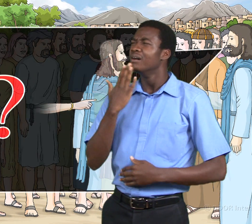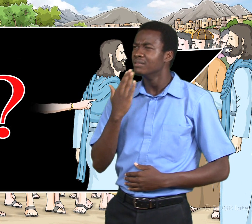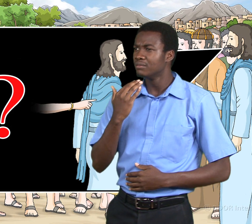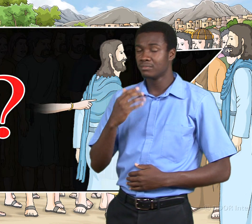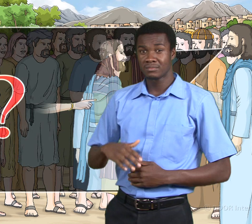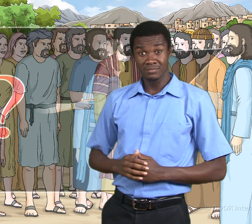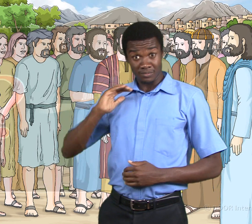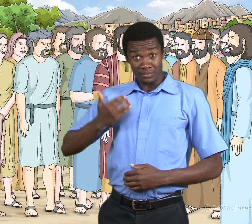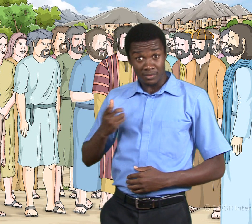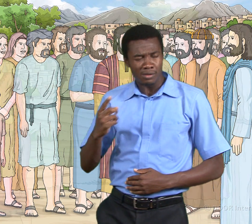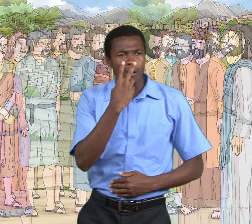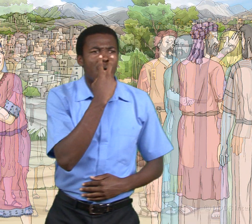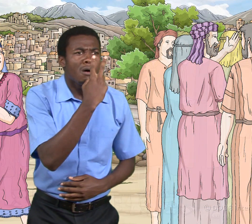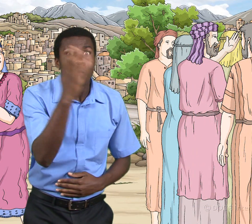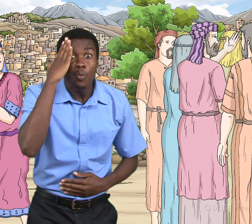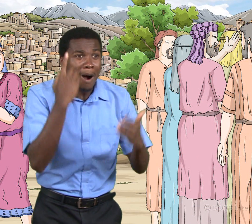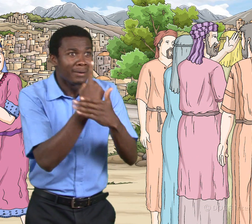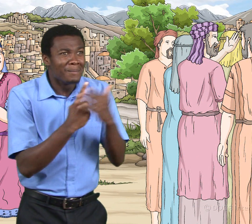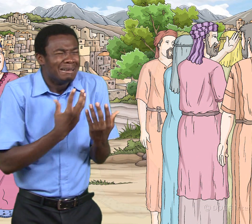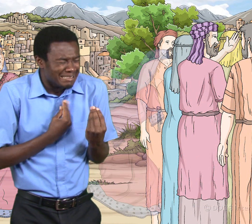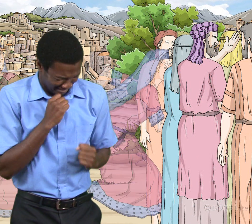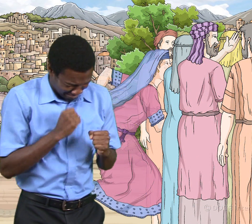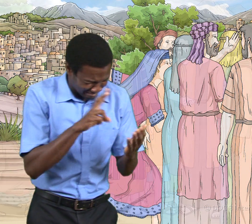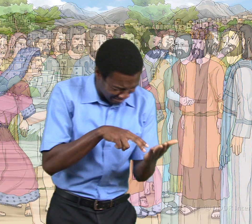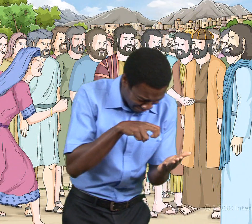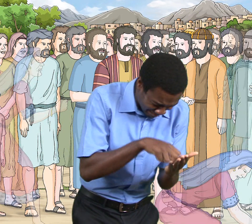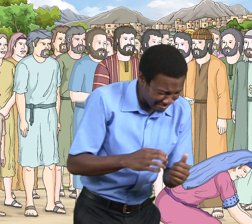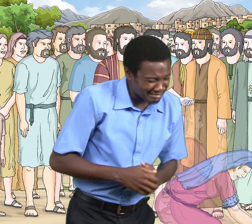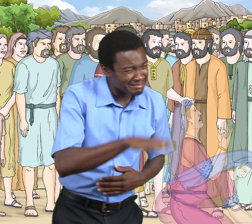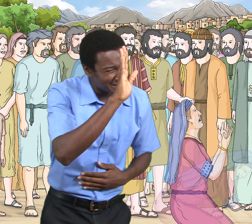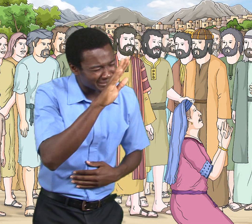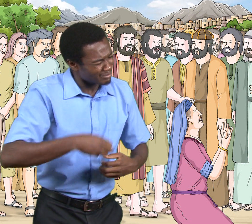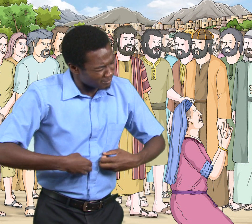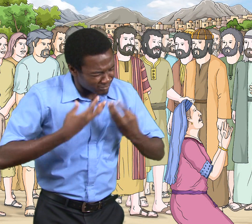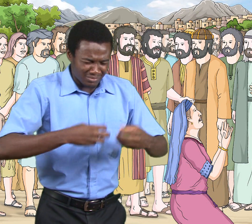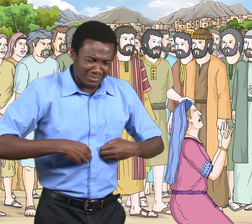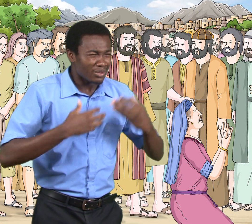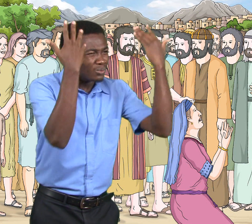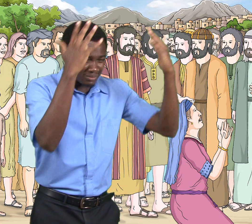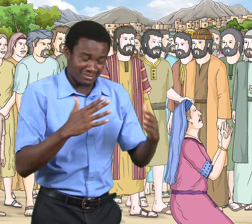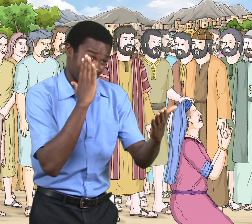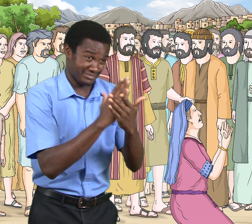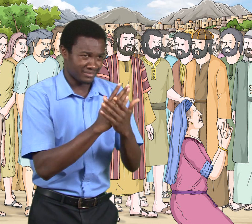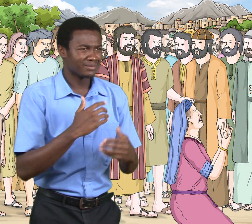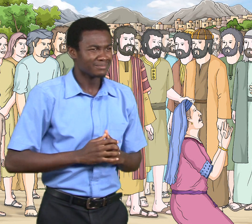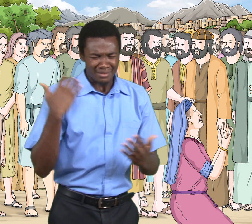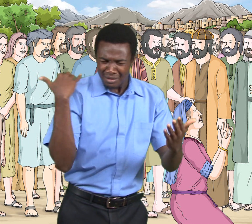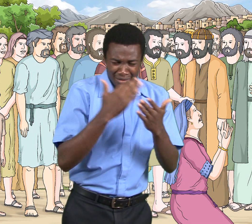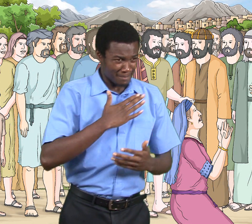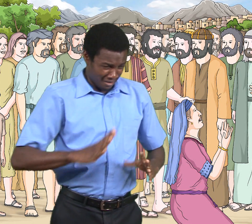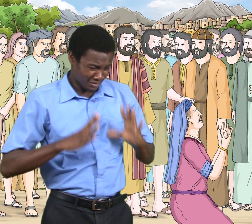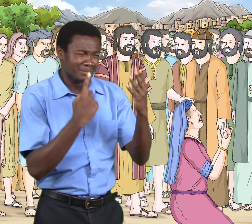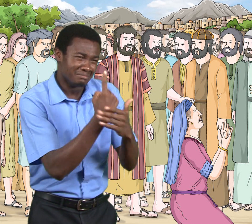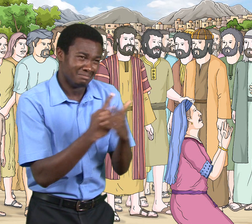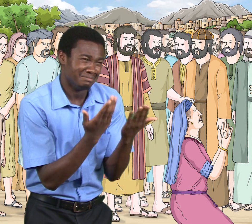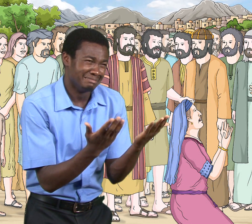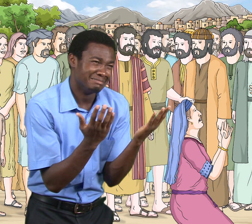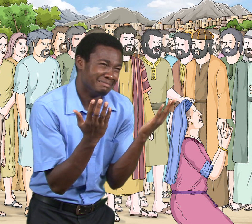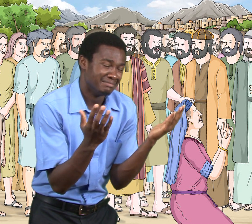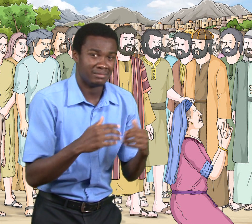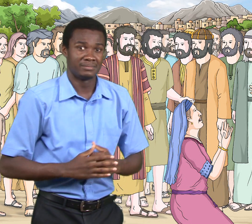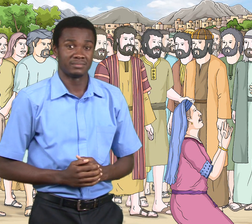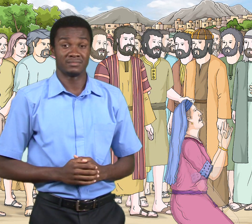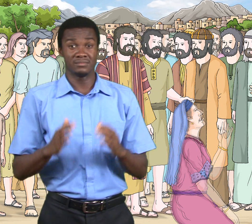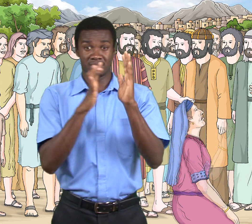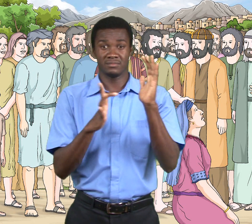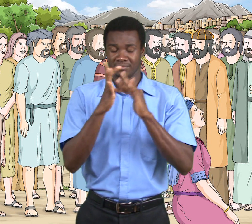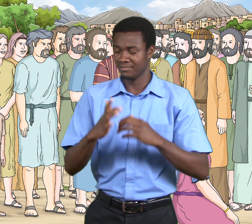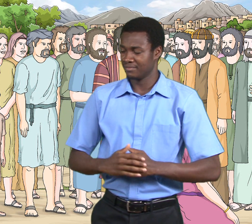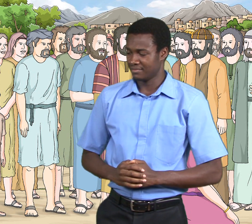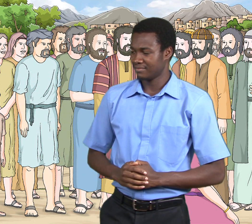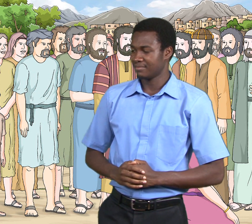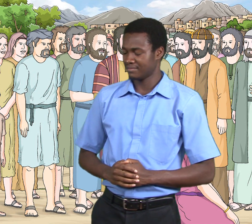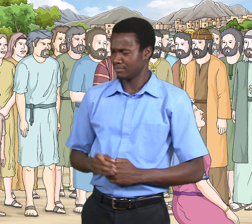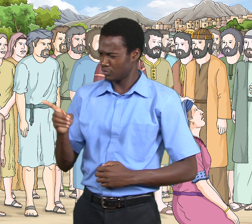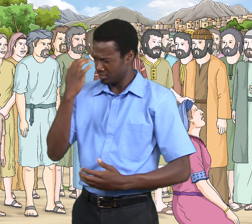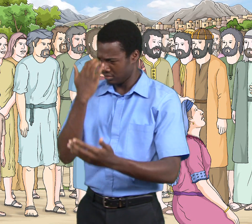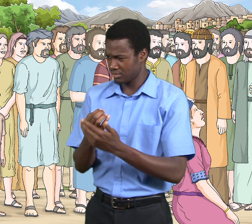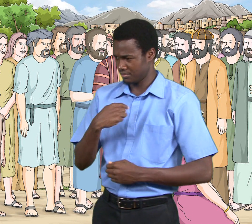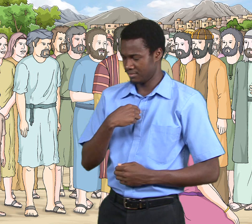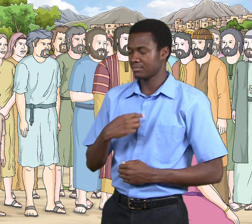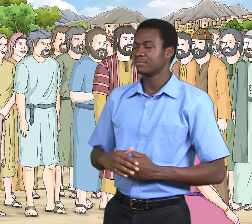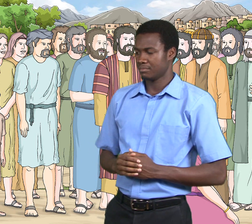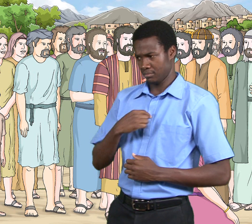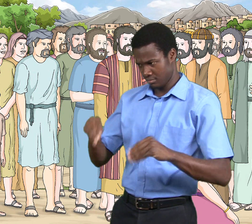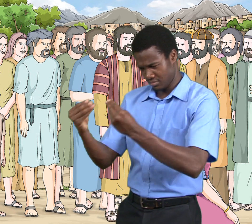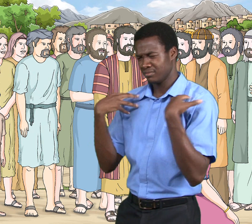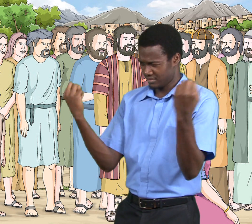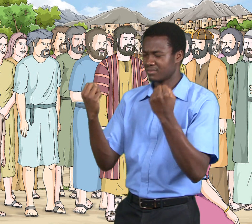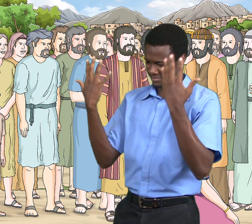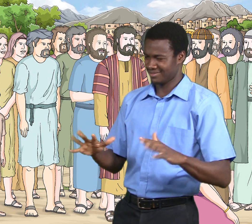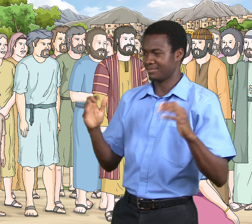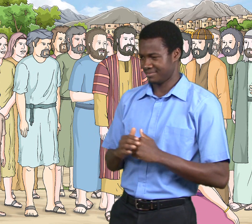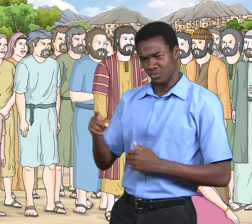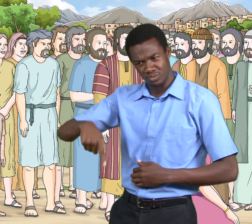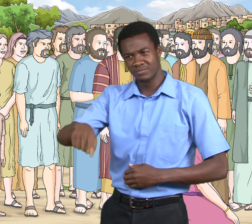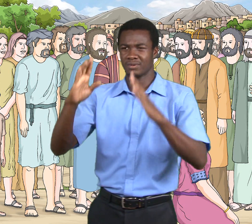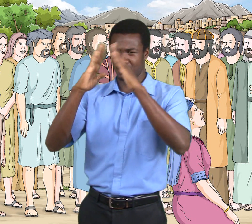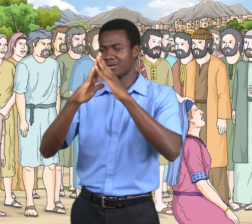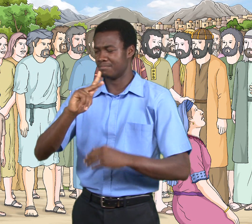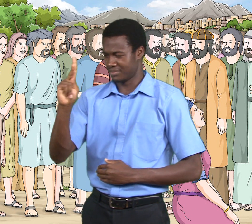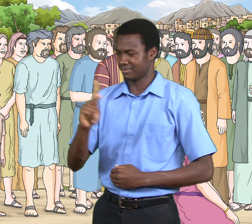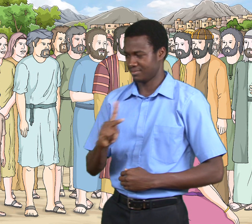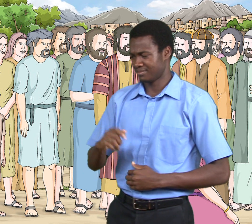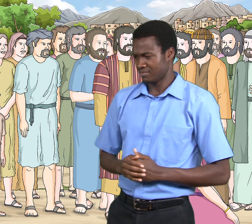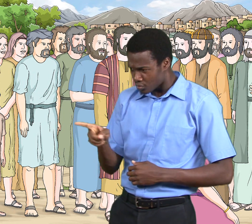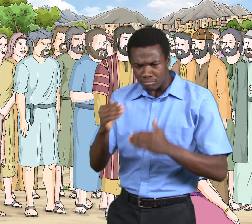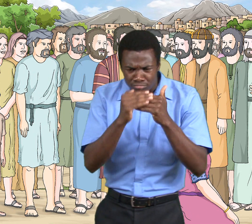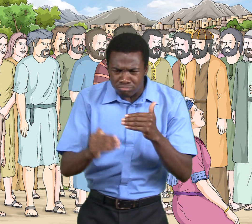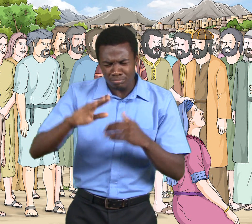Then the woman, knowing what had happened to her, came and fell down before Him trembling in fear, and she told Him the whole truth.